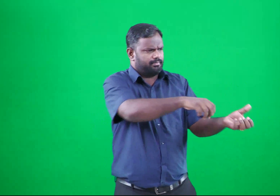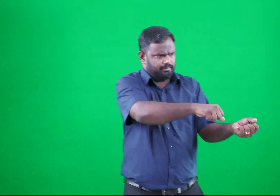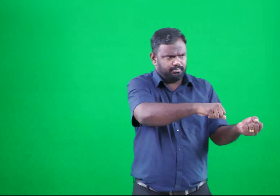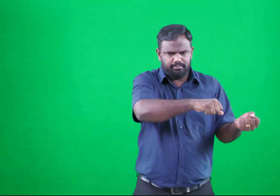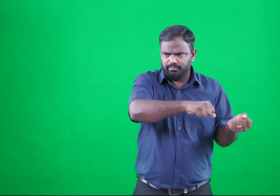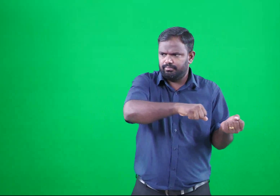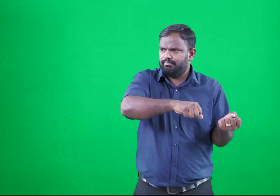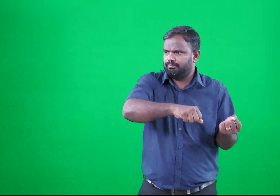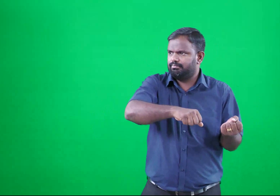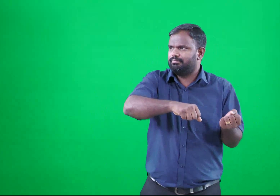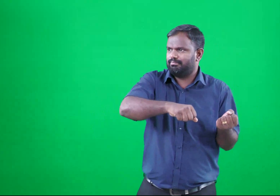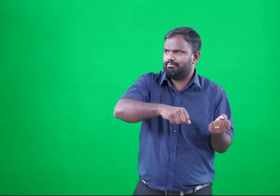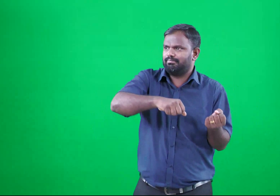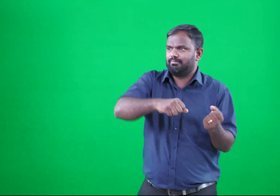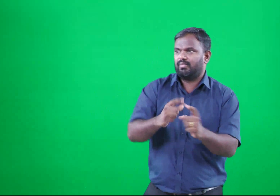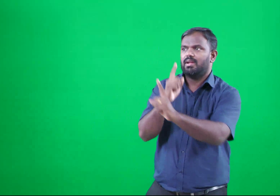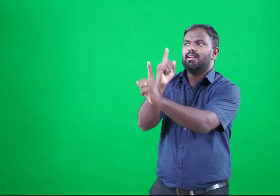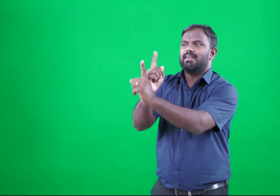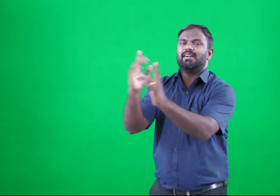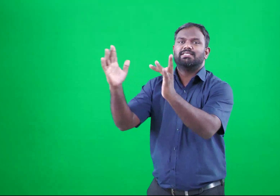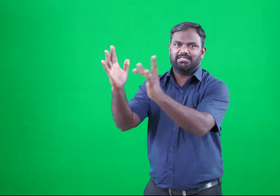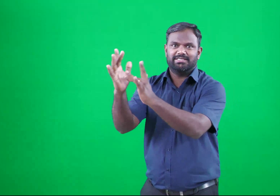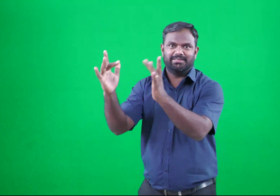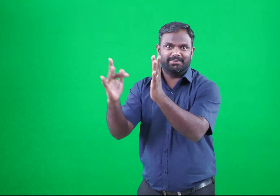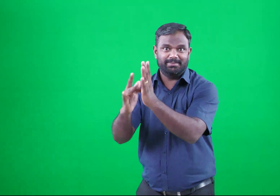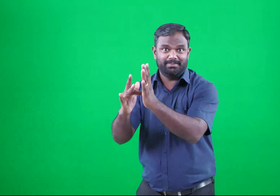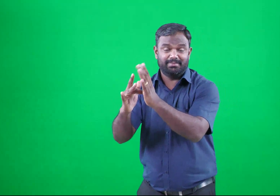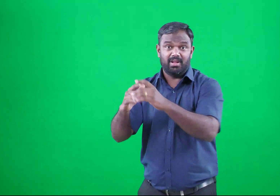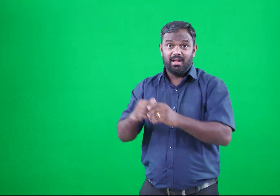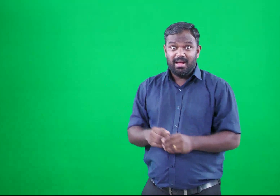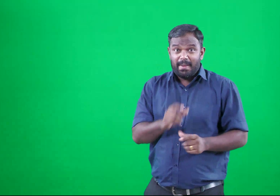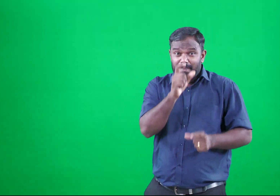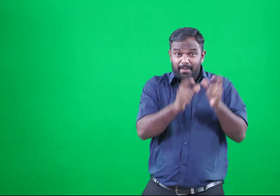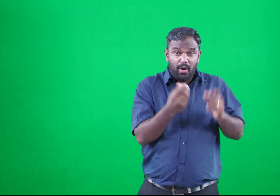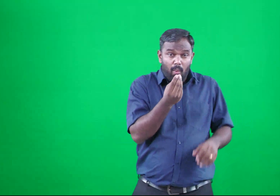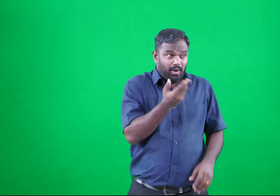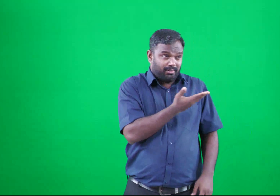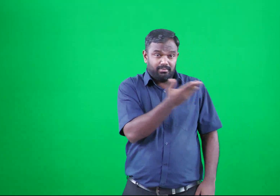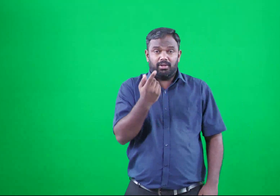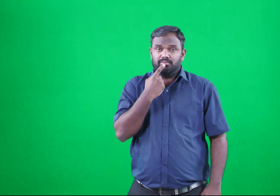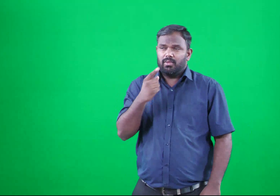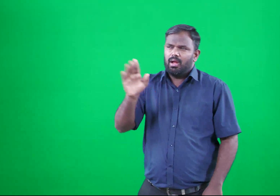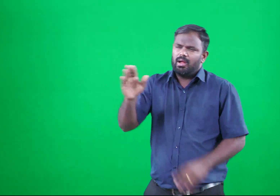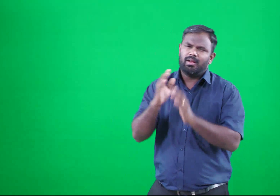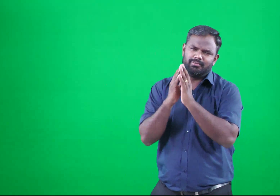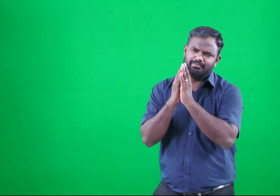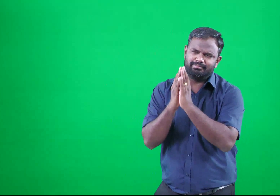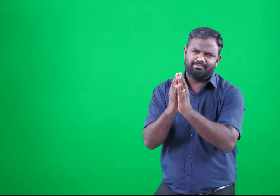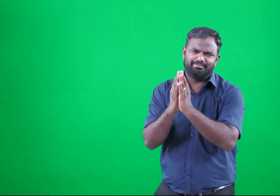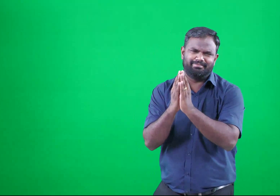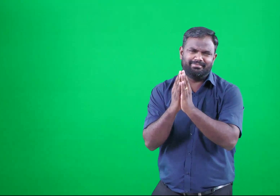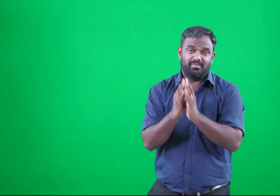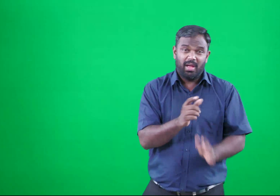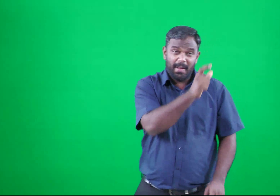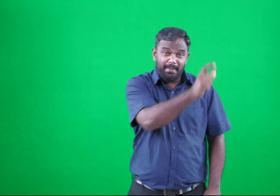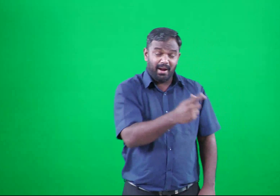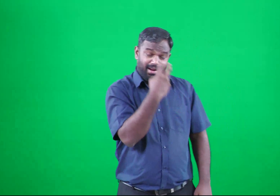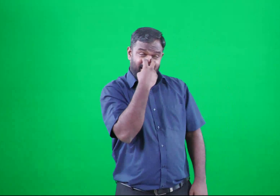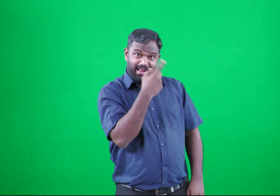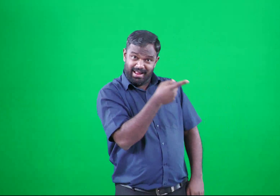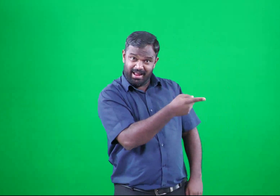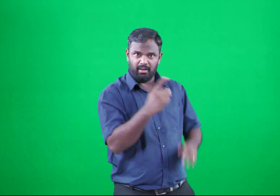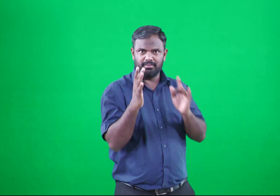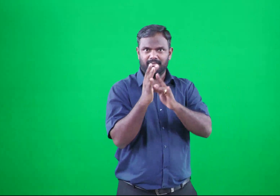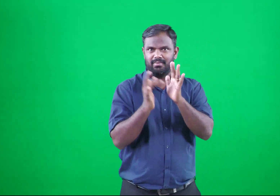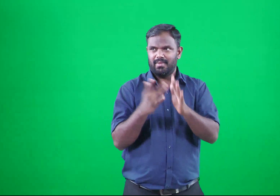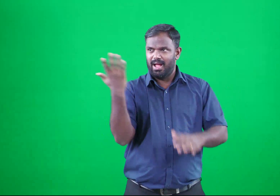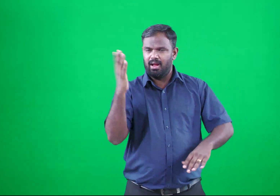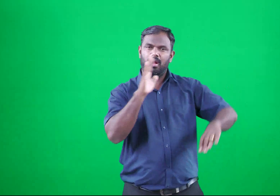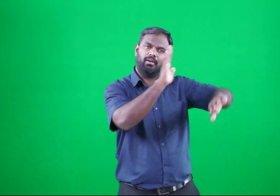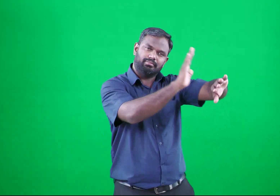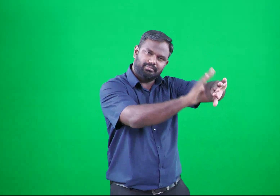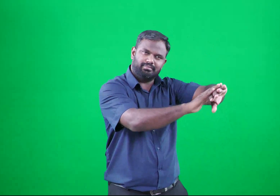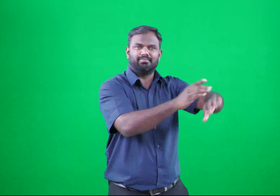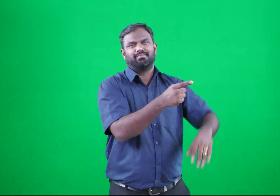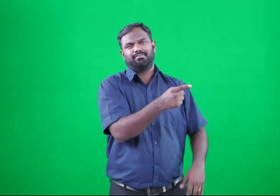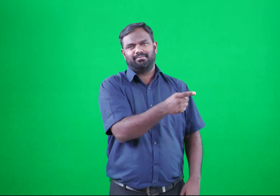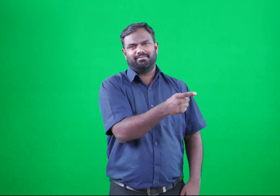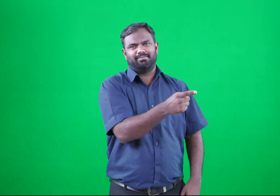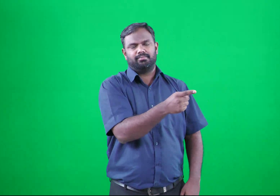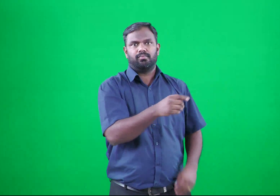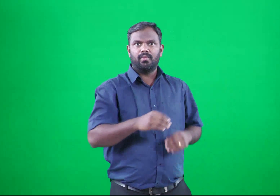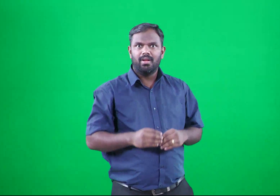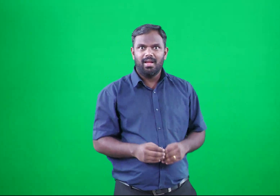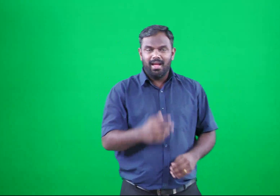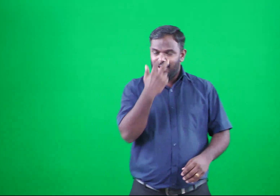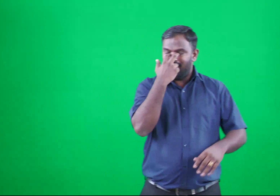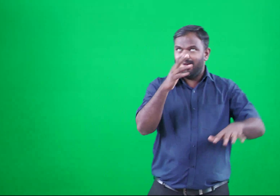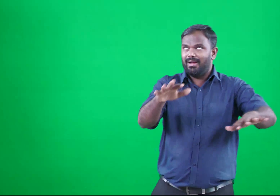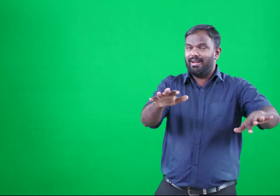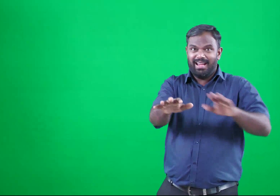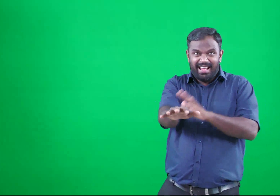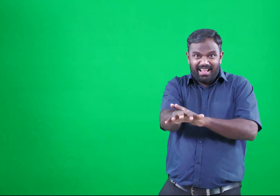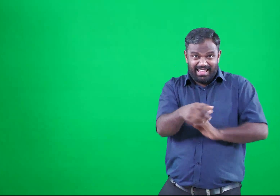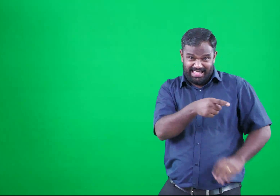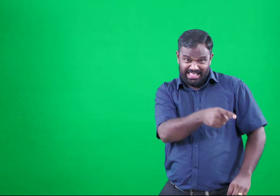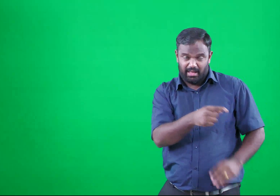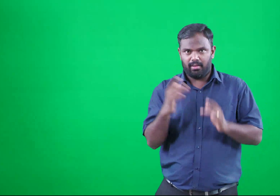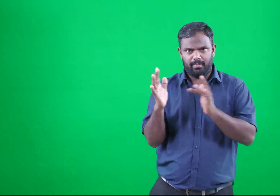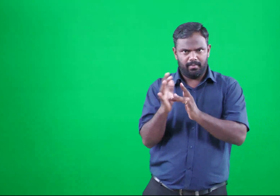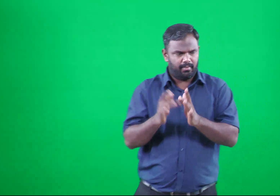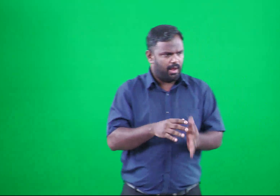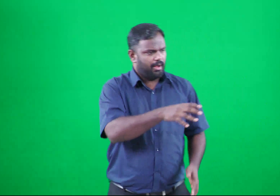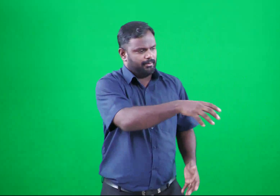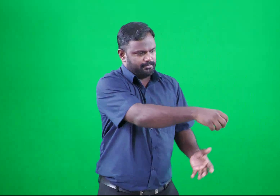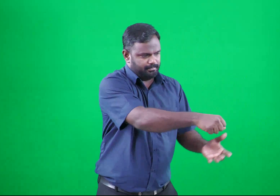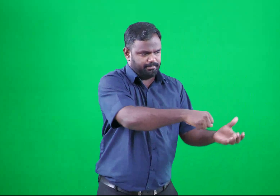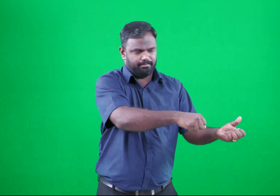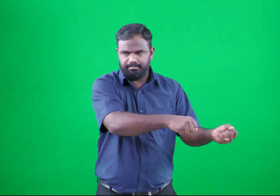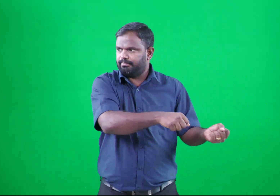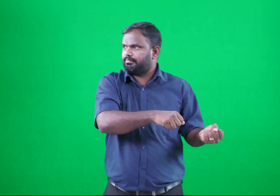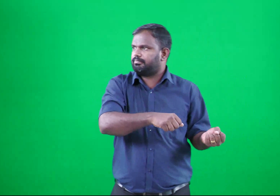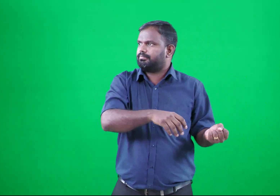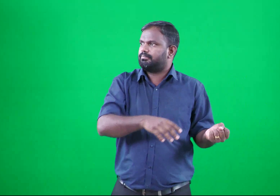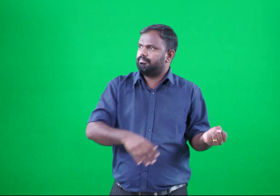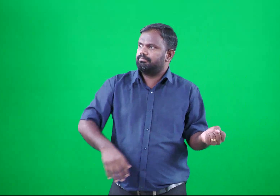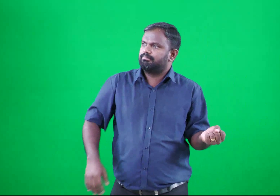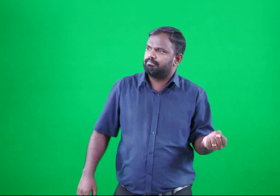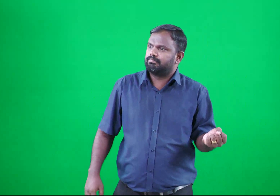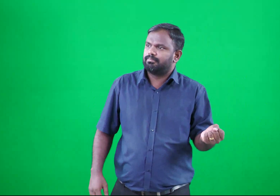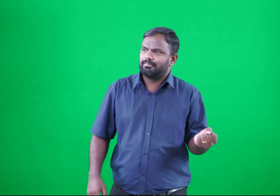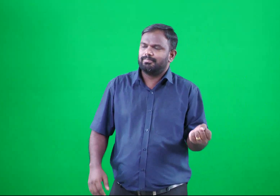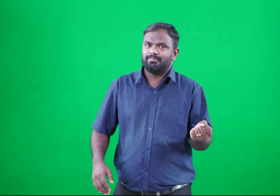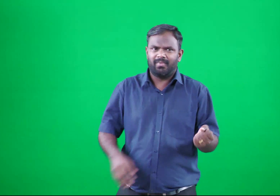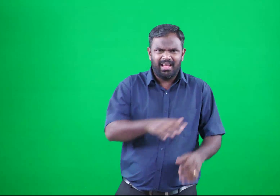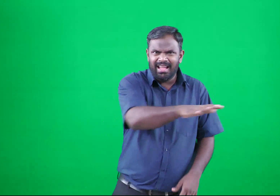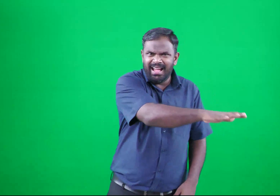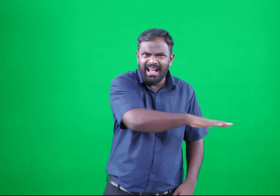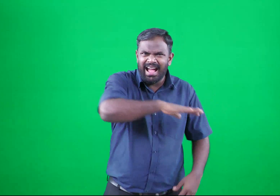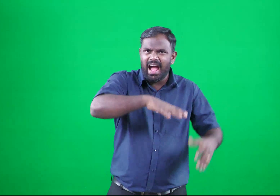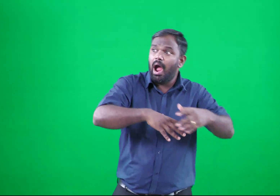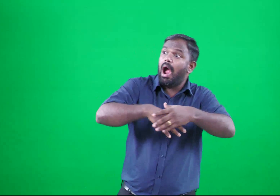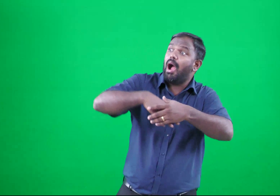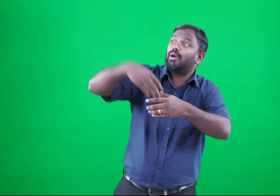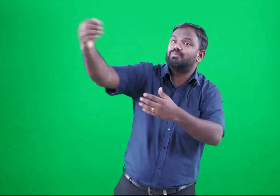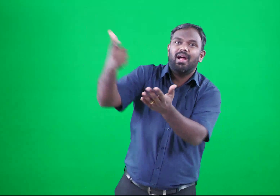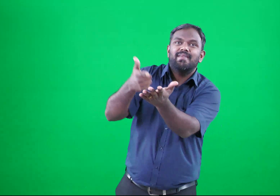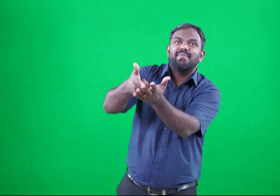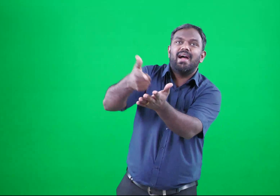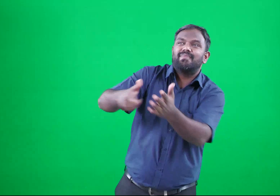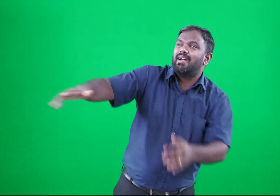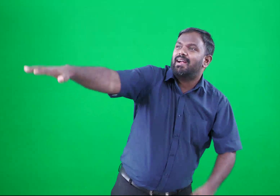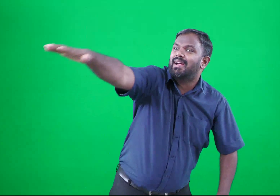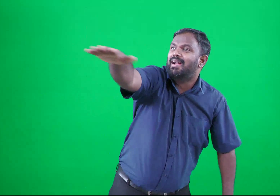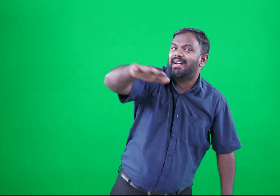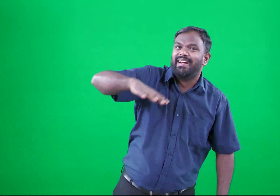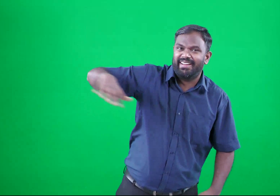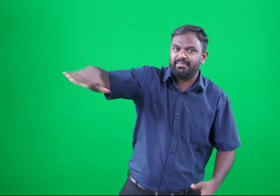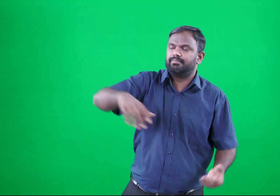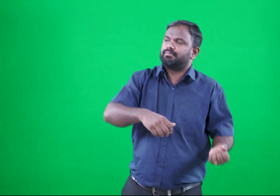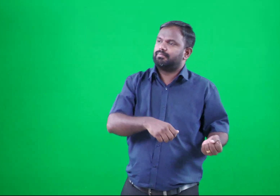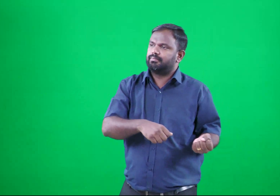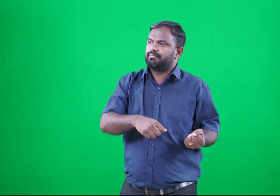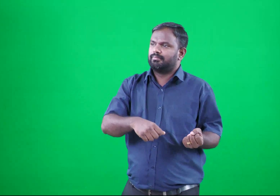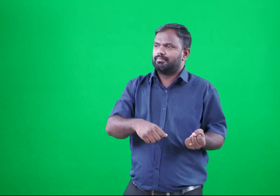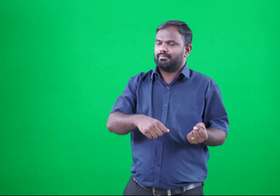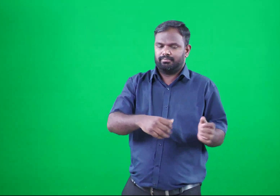So He took the blind man by the hand and led him out of the village.